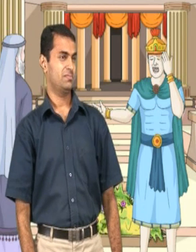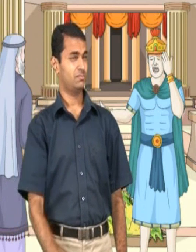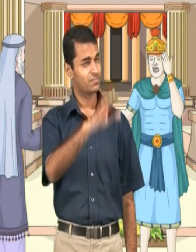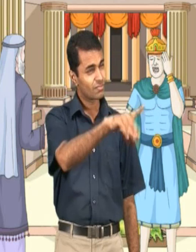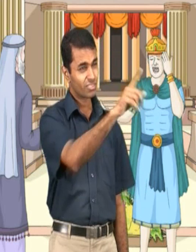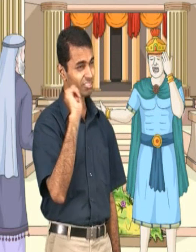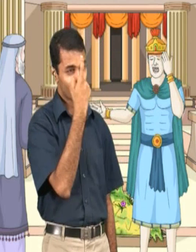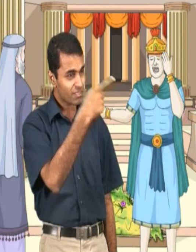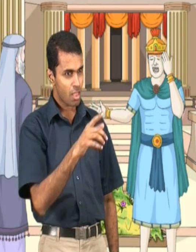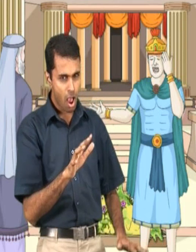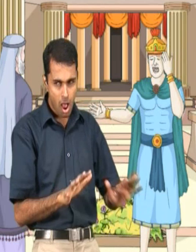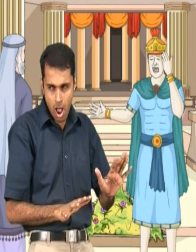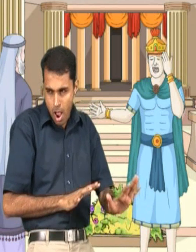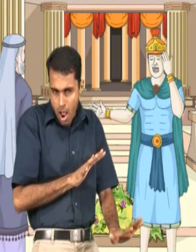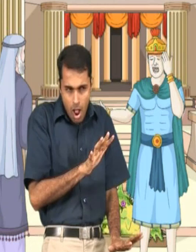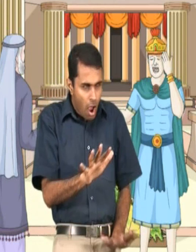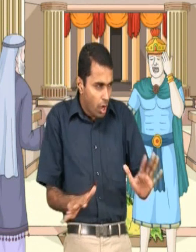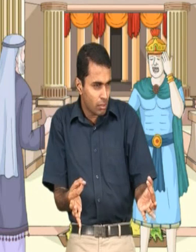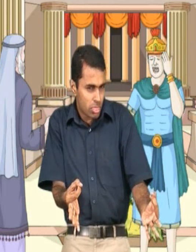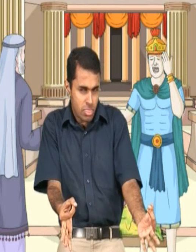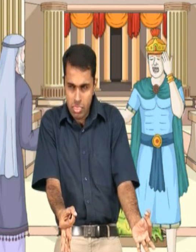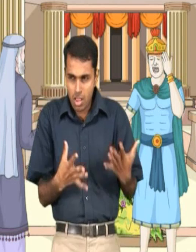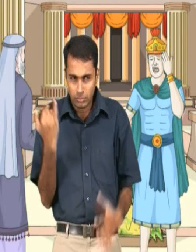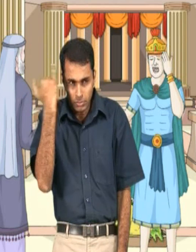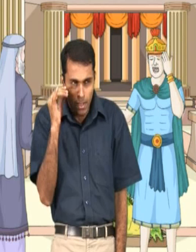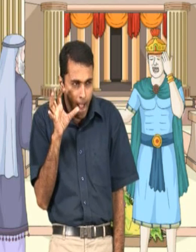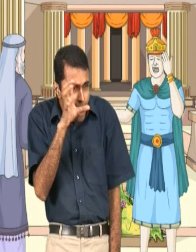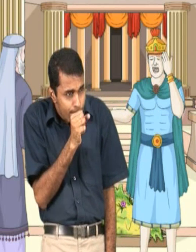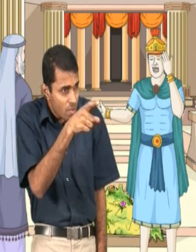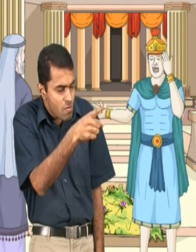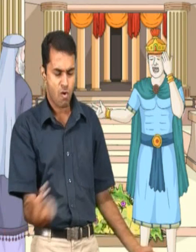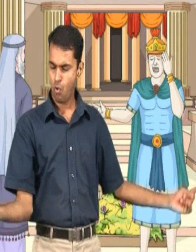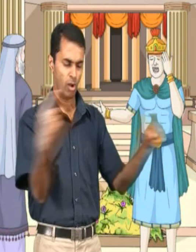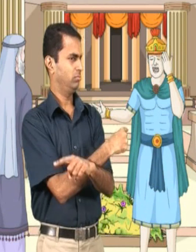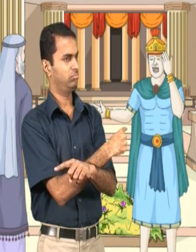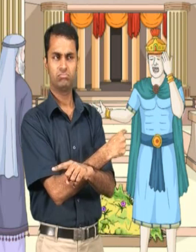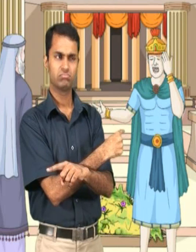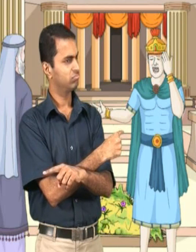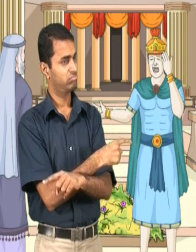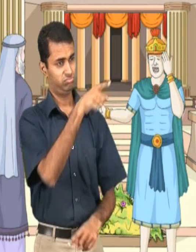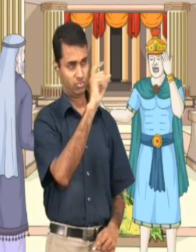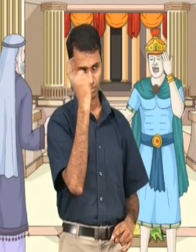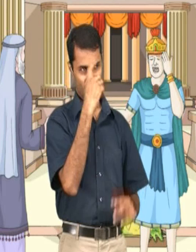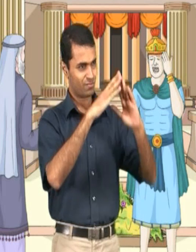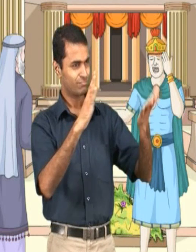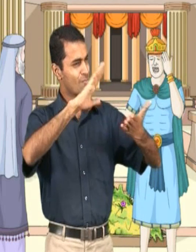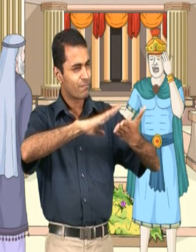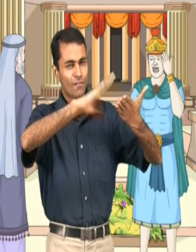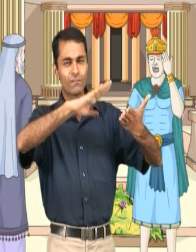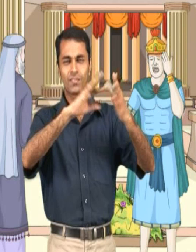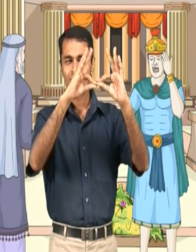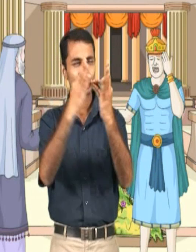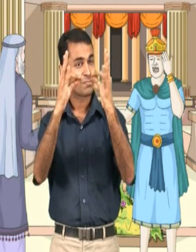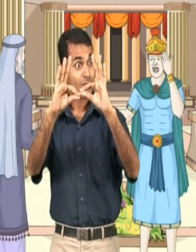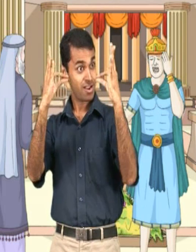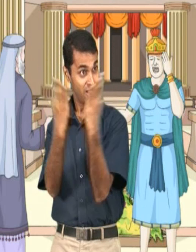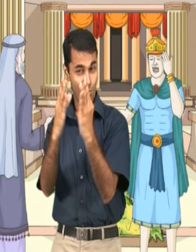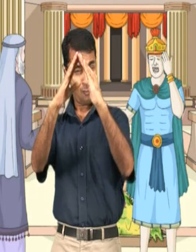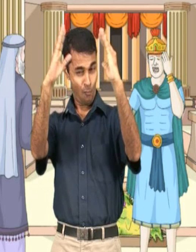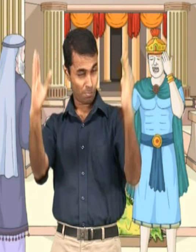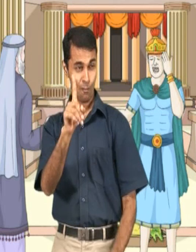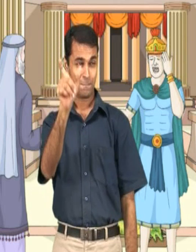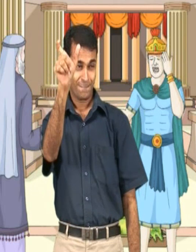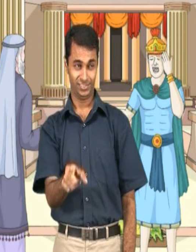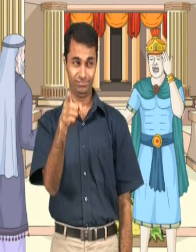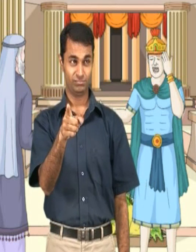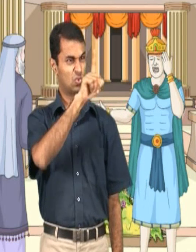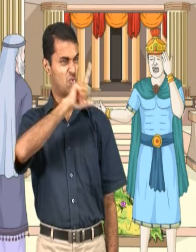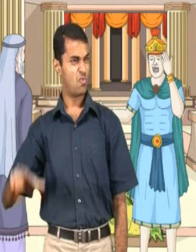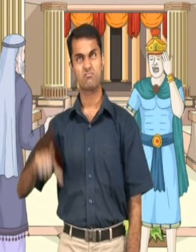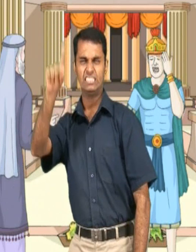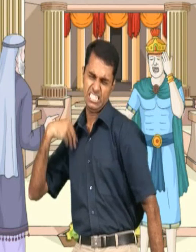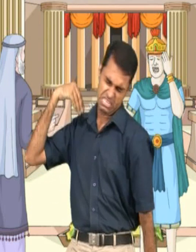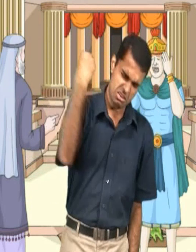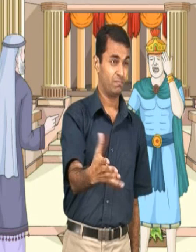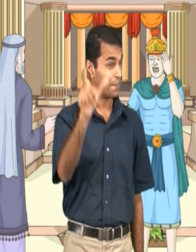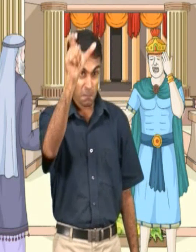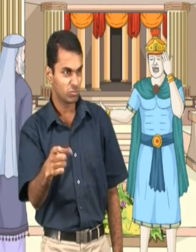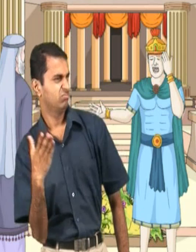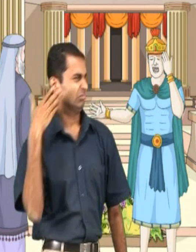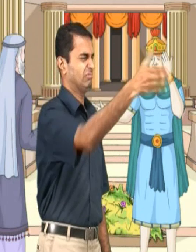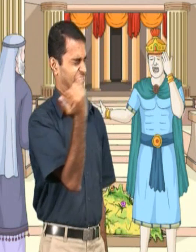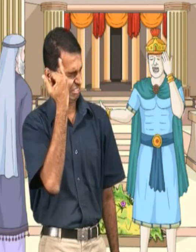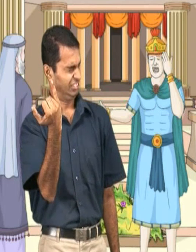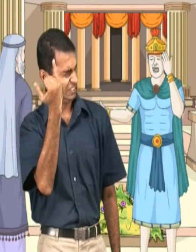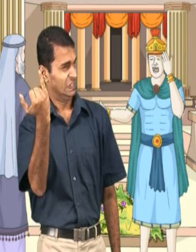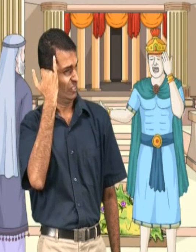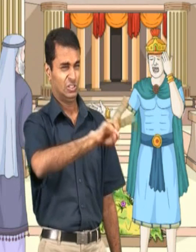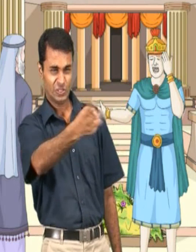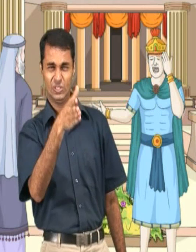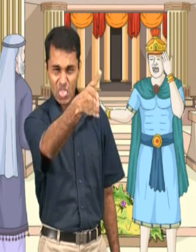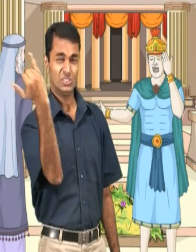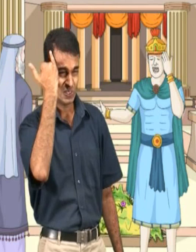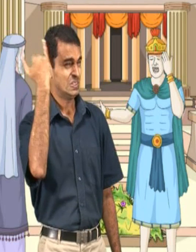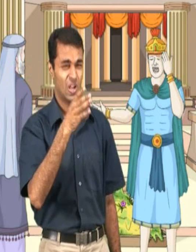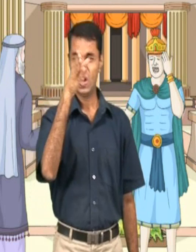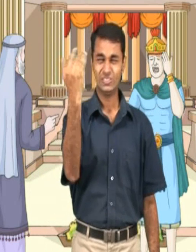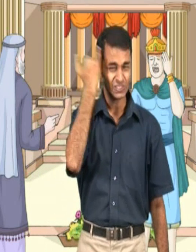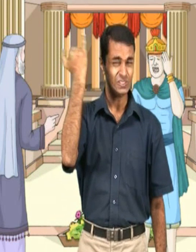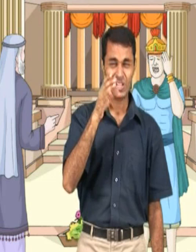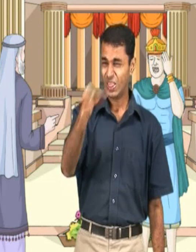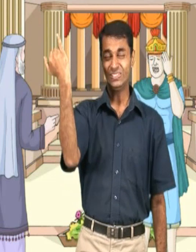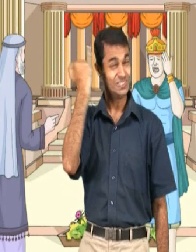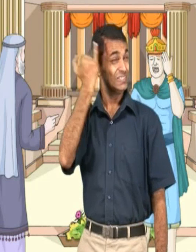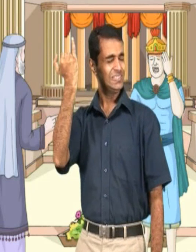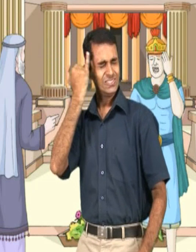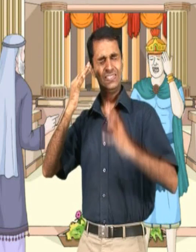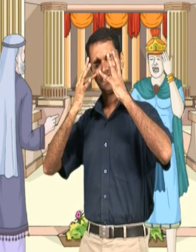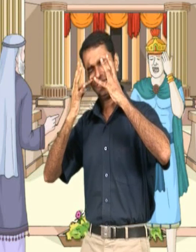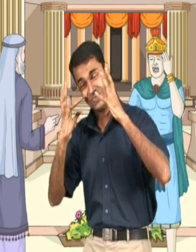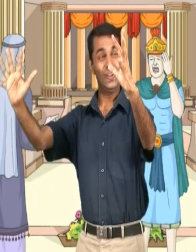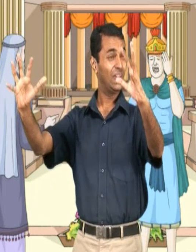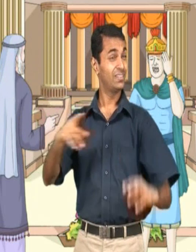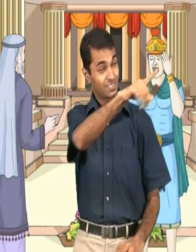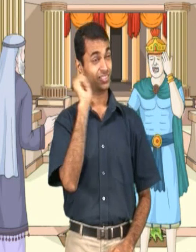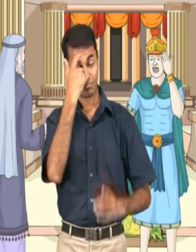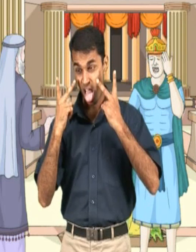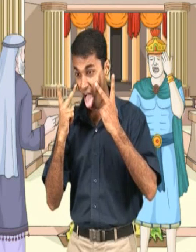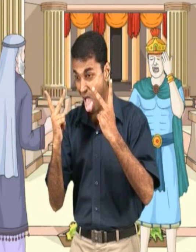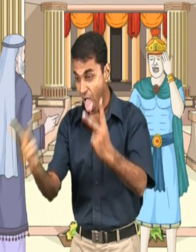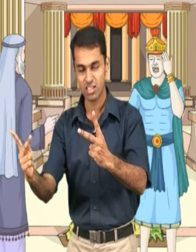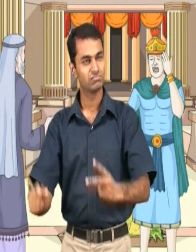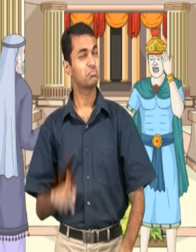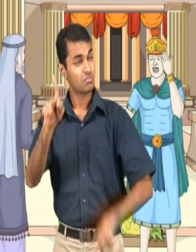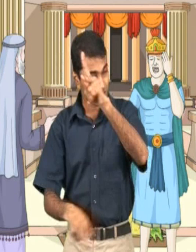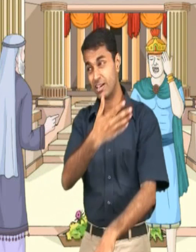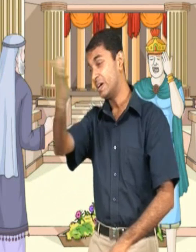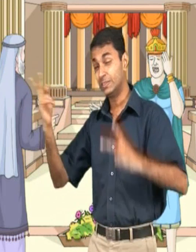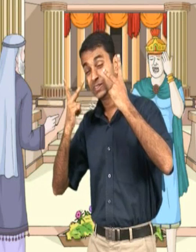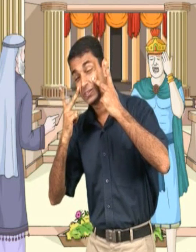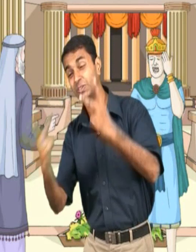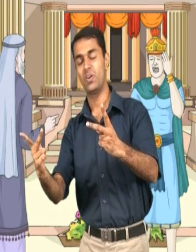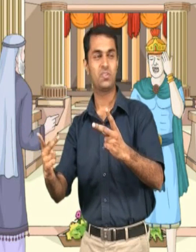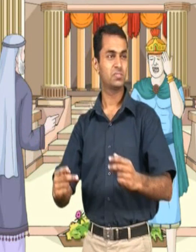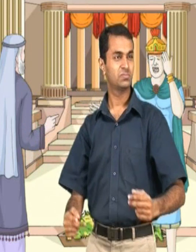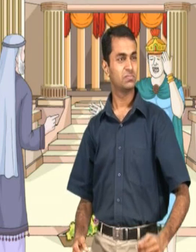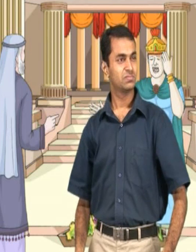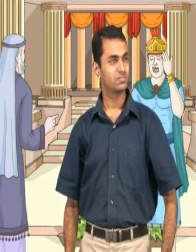Before your very eyes I will take your wives and give them to another, and he will lie with them in broad daylight.